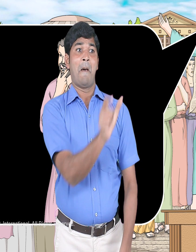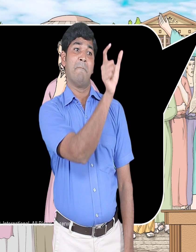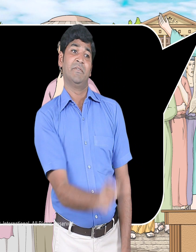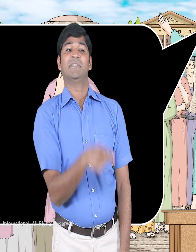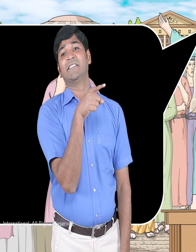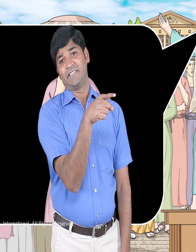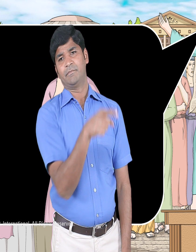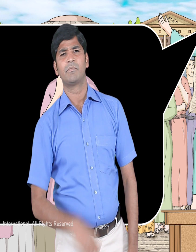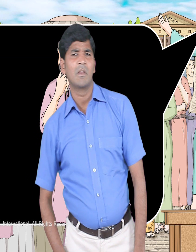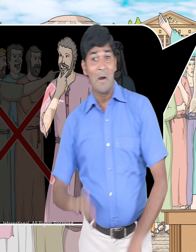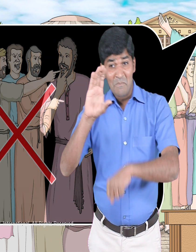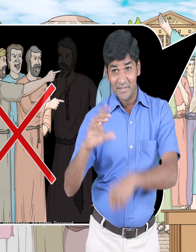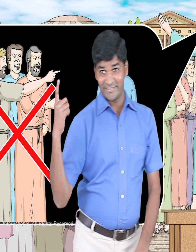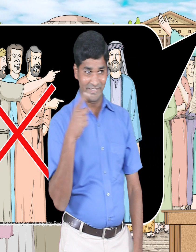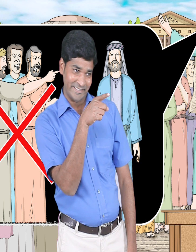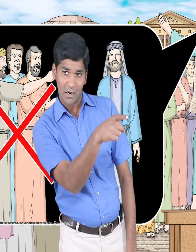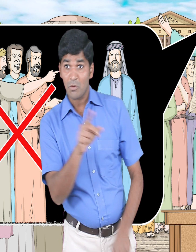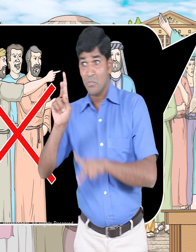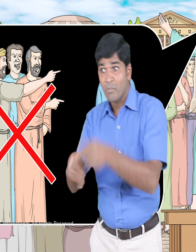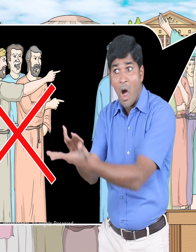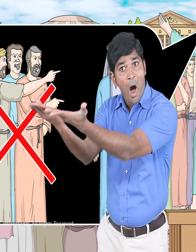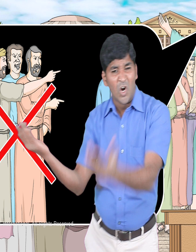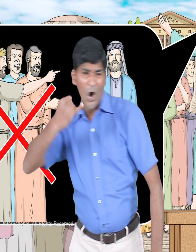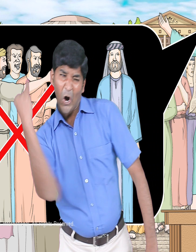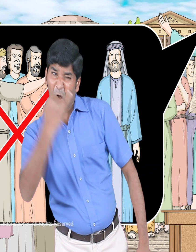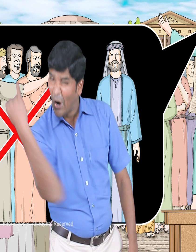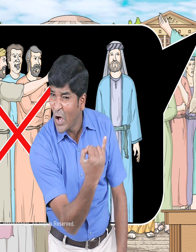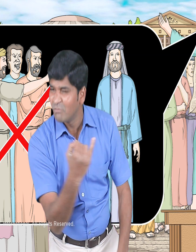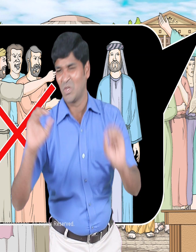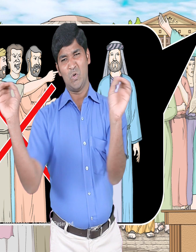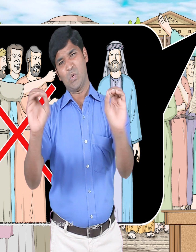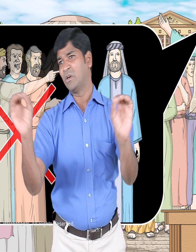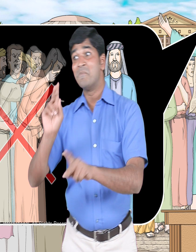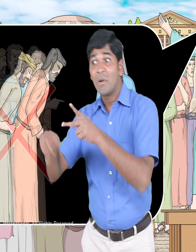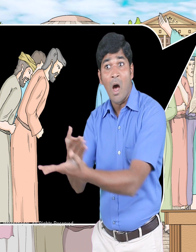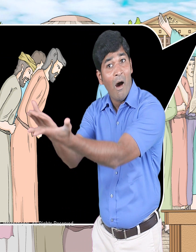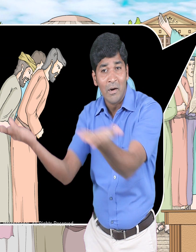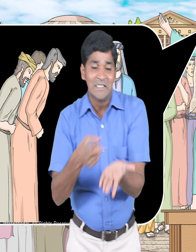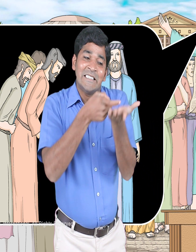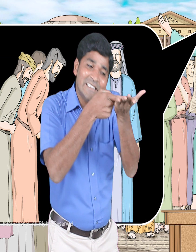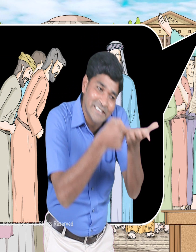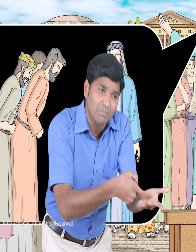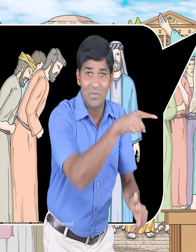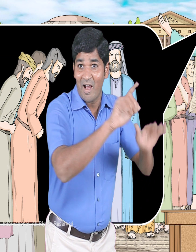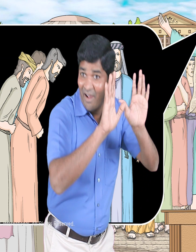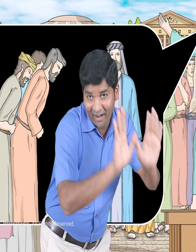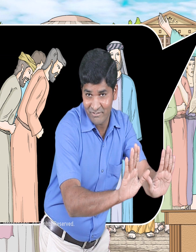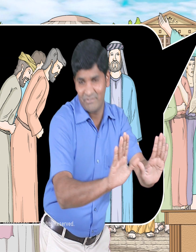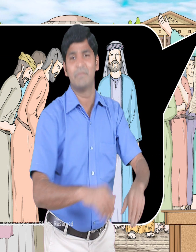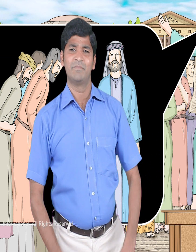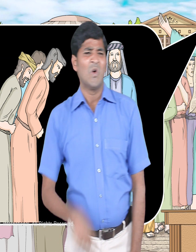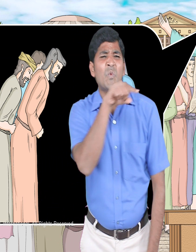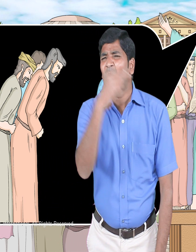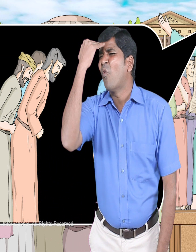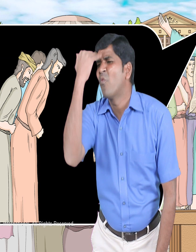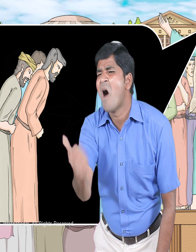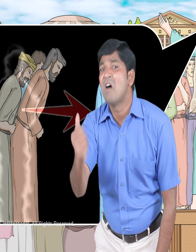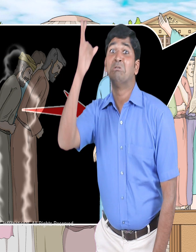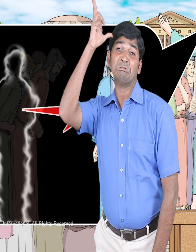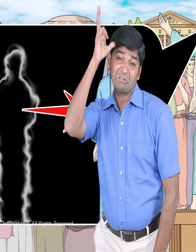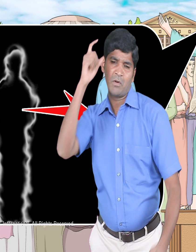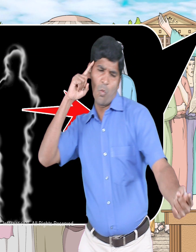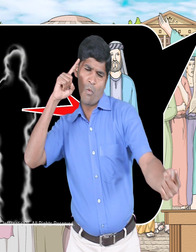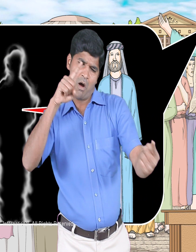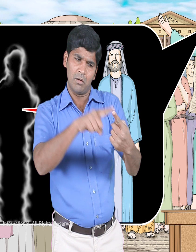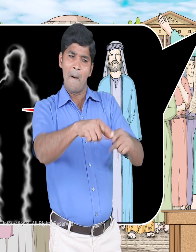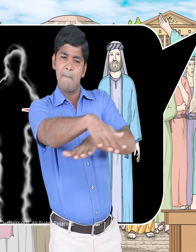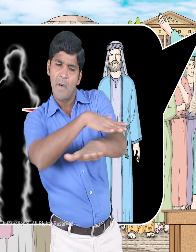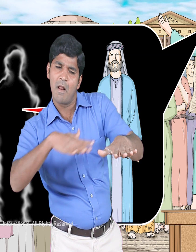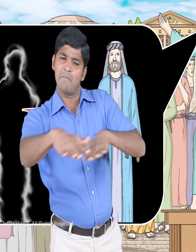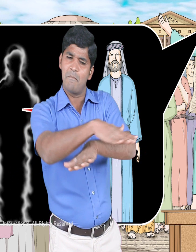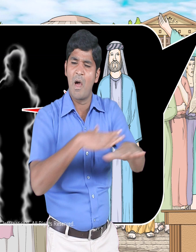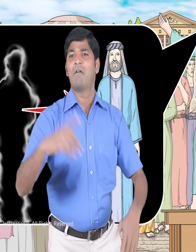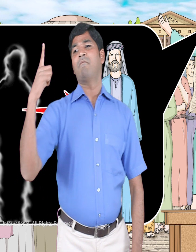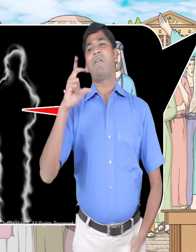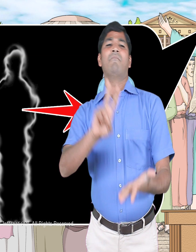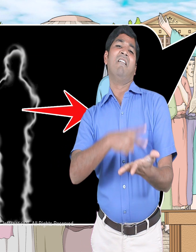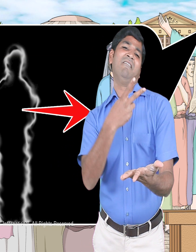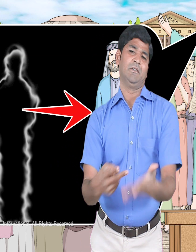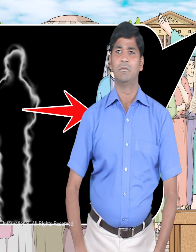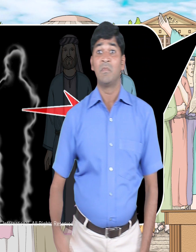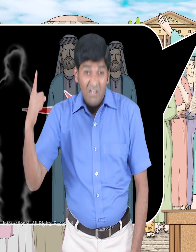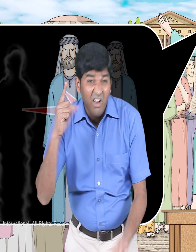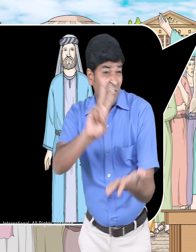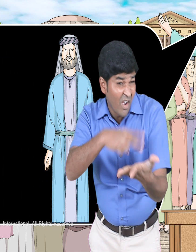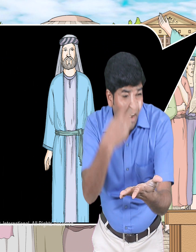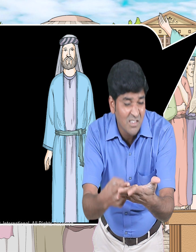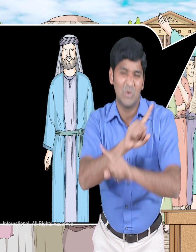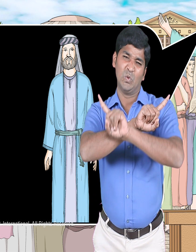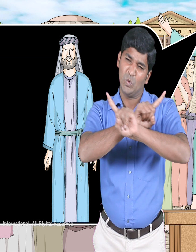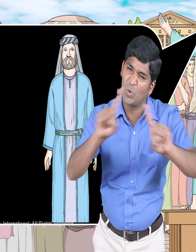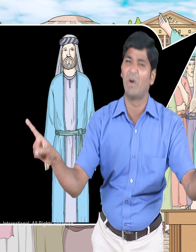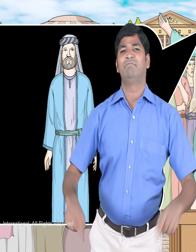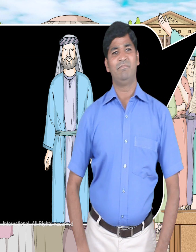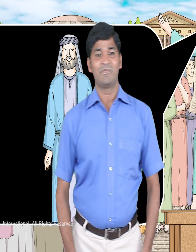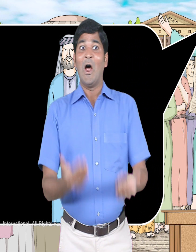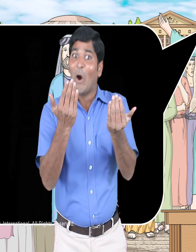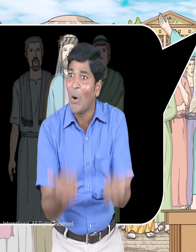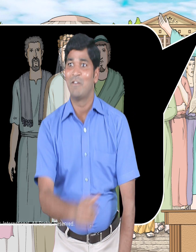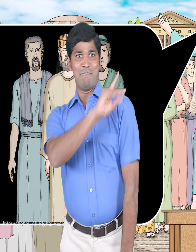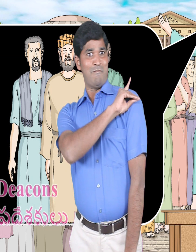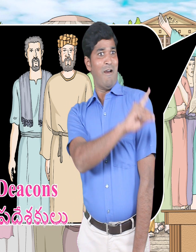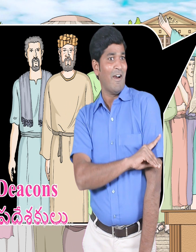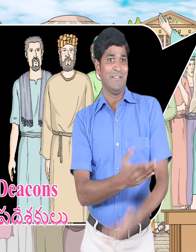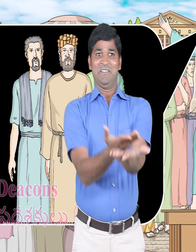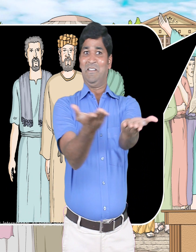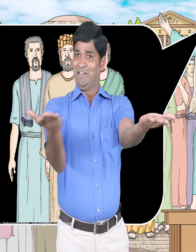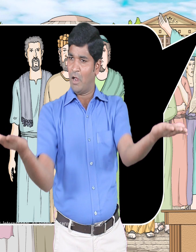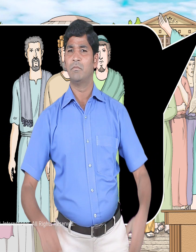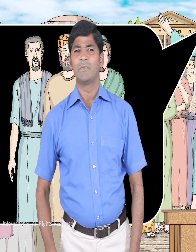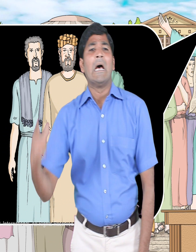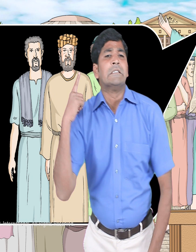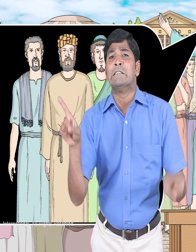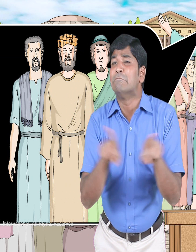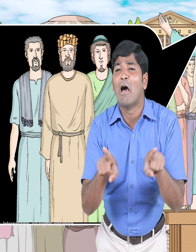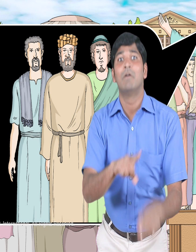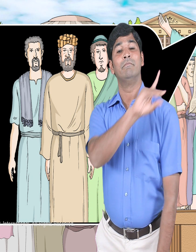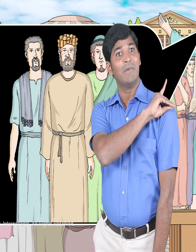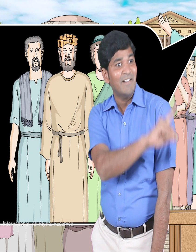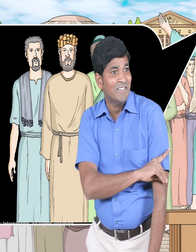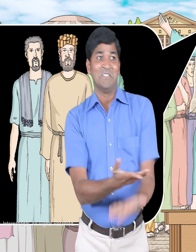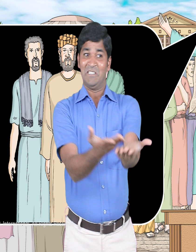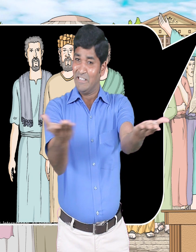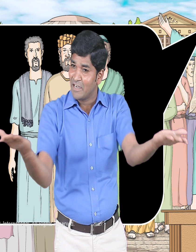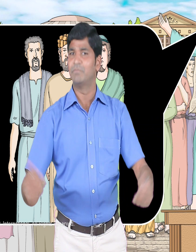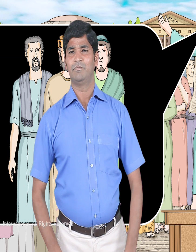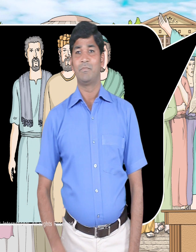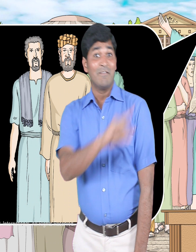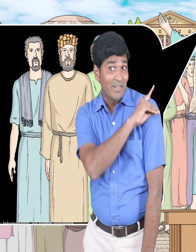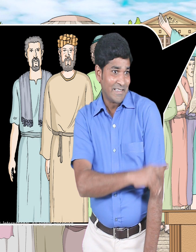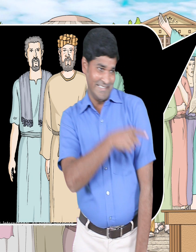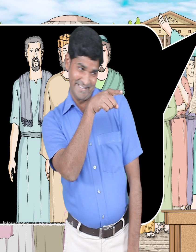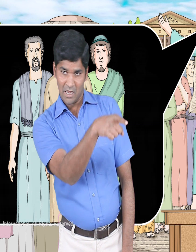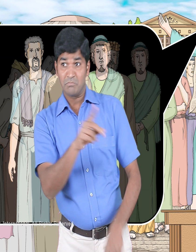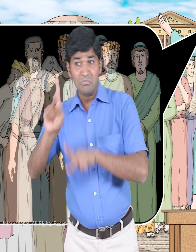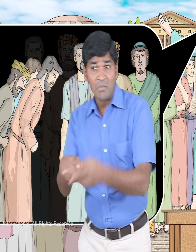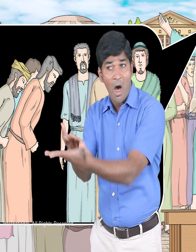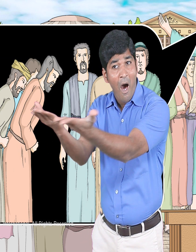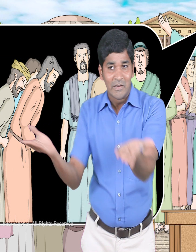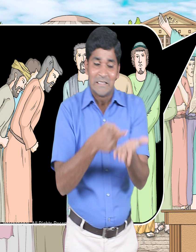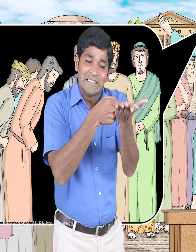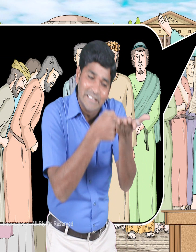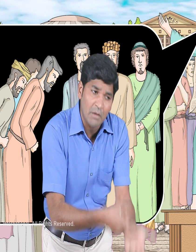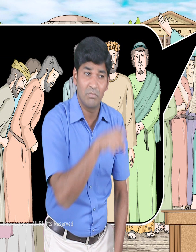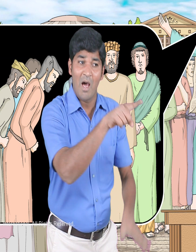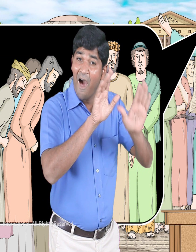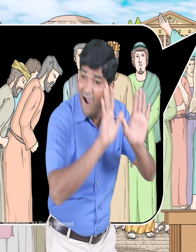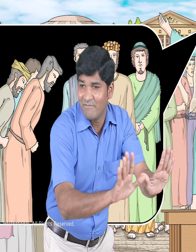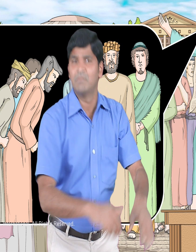Furthermore, he must have a good reputation with outsiders, so that he will not fall into disgrace and into the snare of the devil.